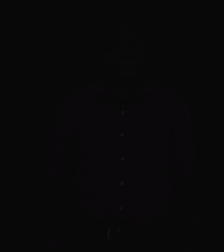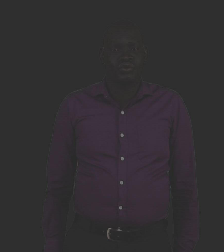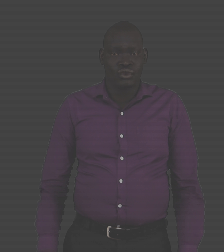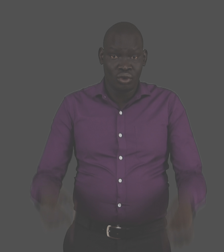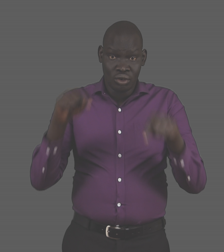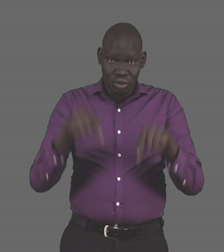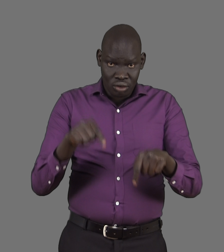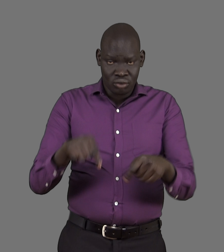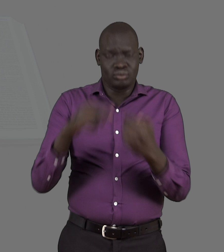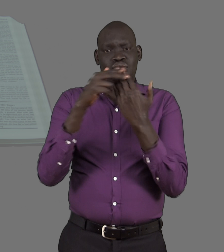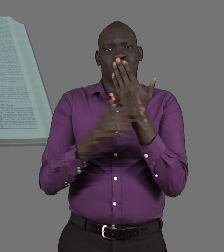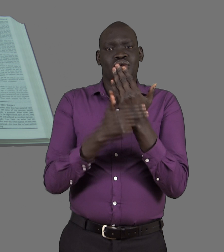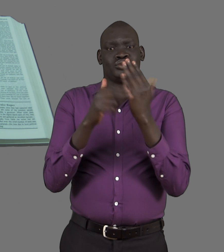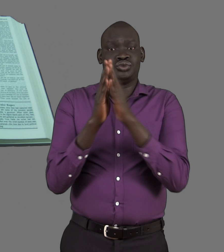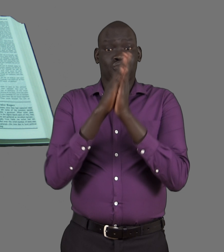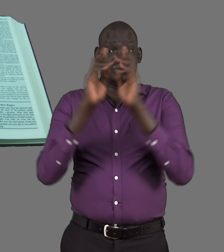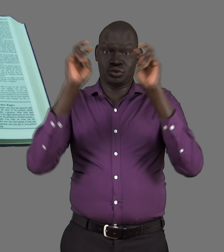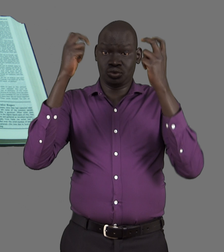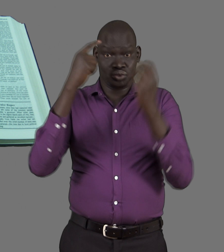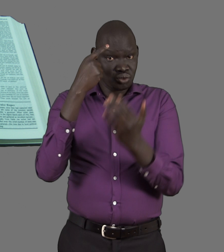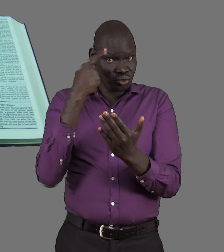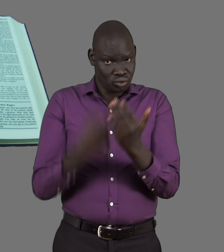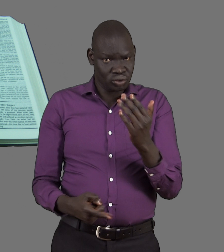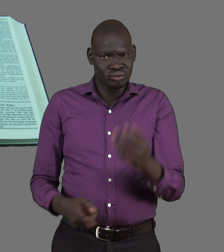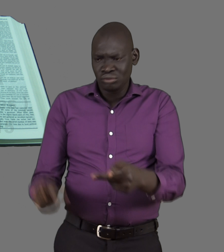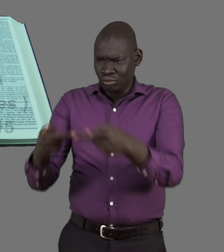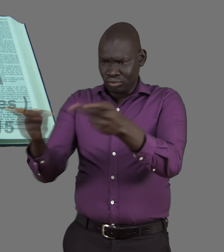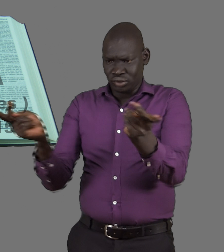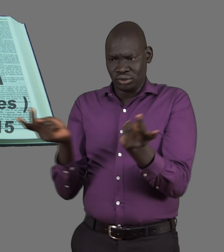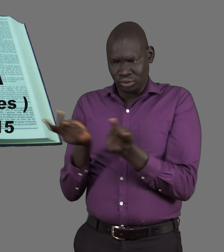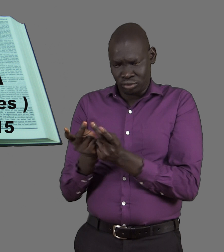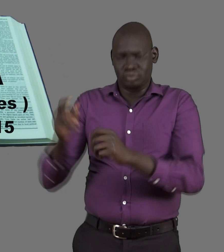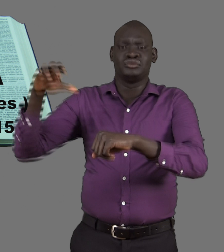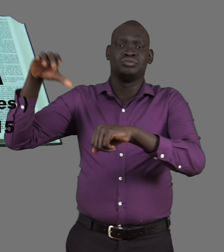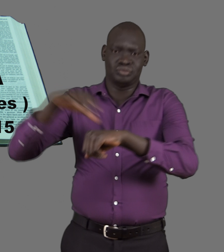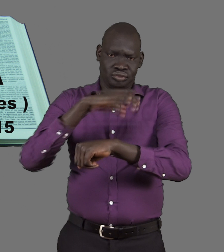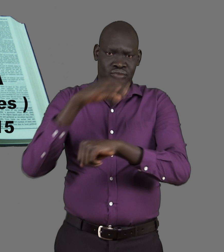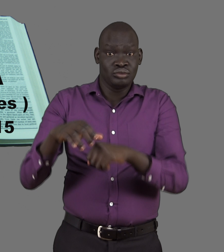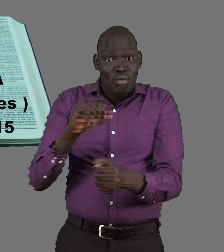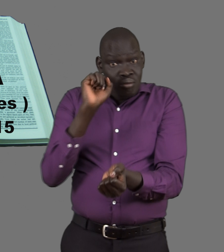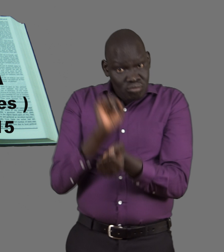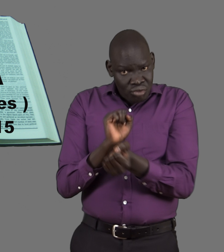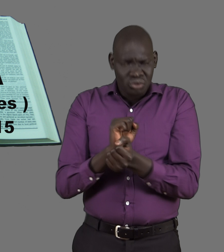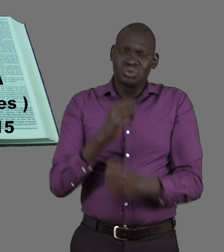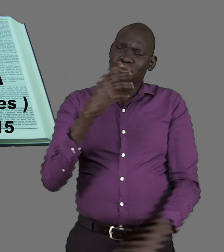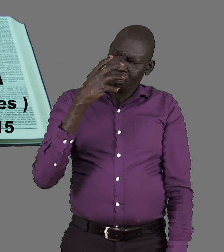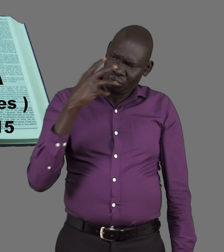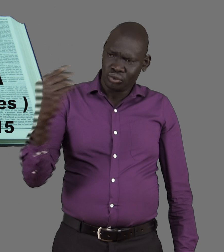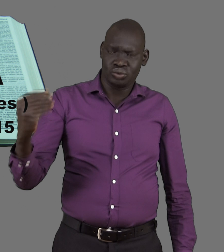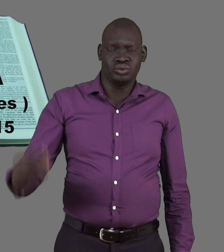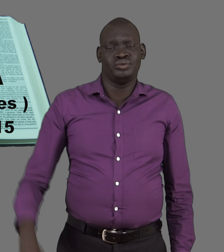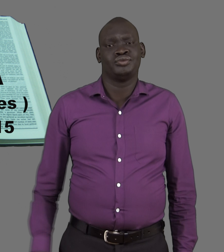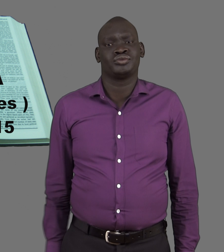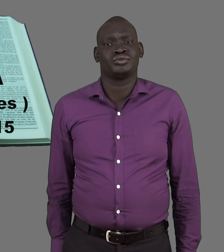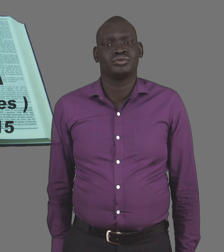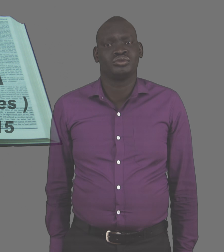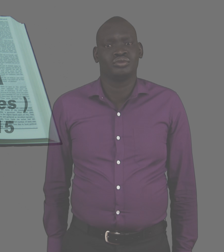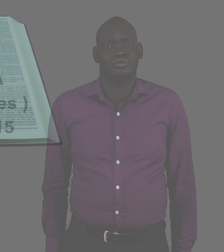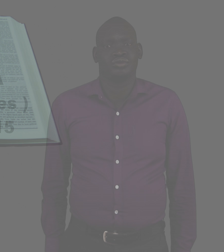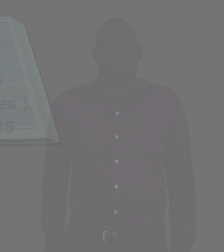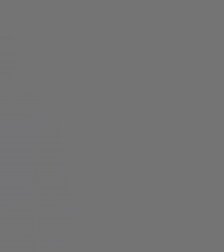Paul goes to Macedonia